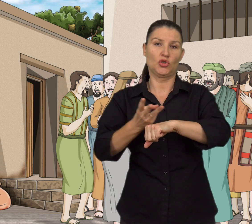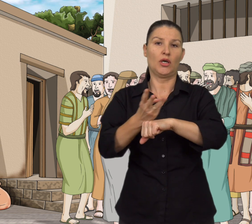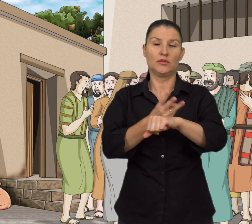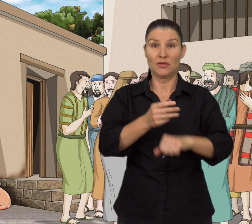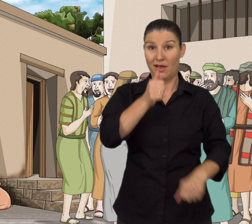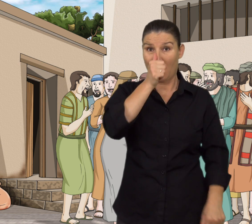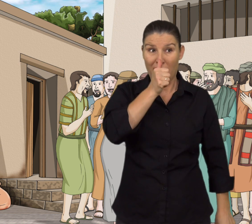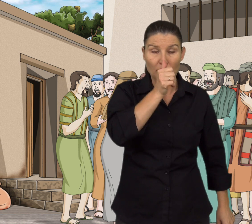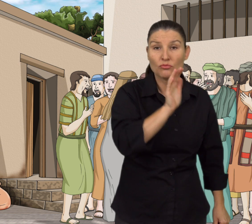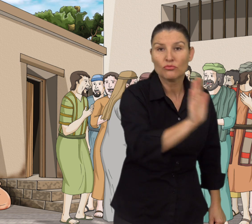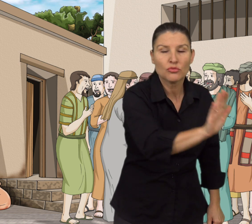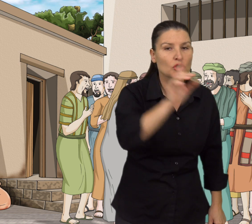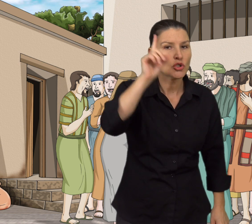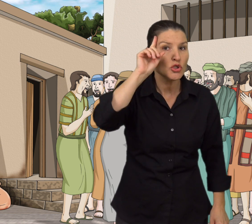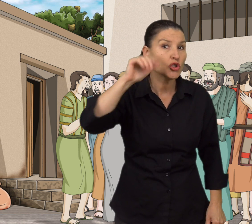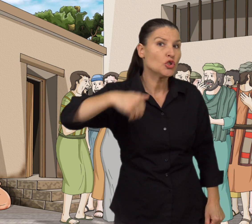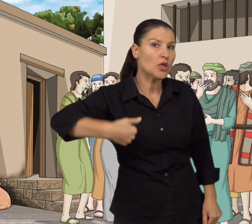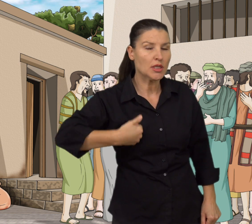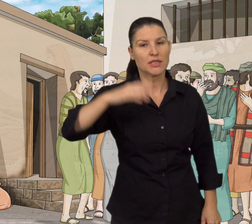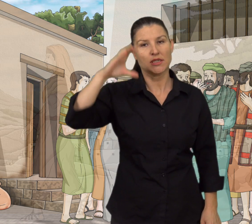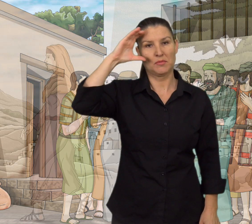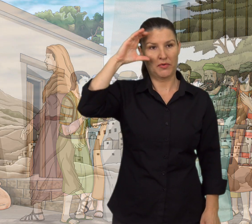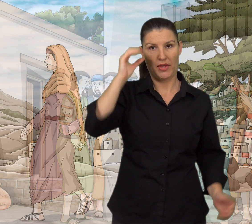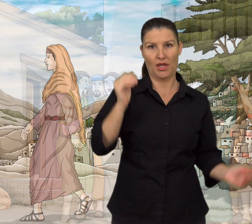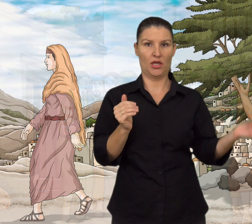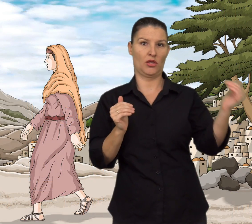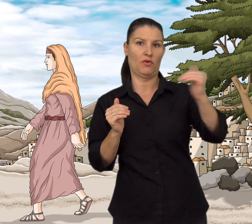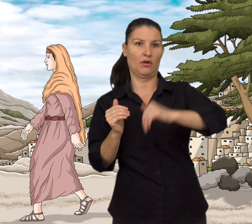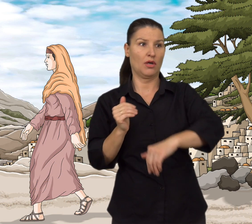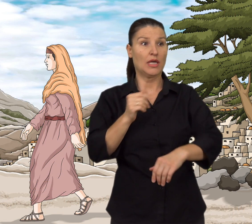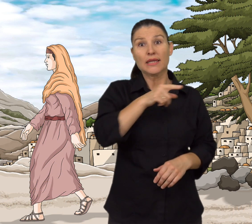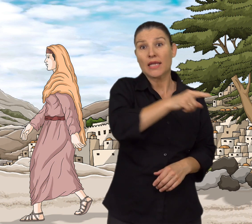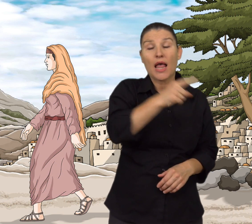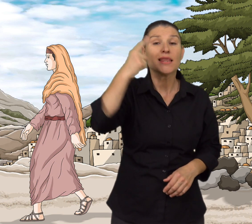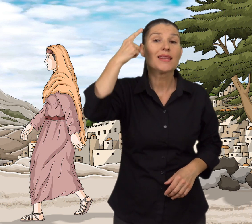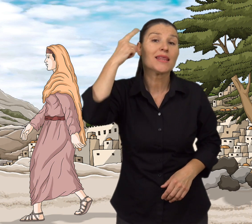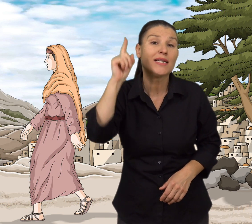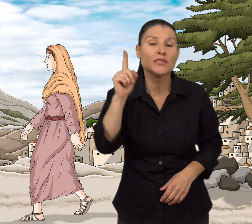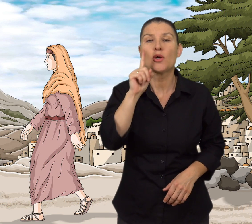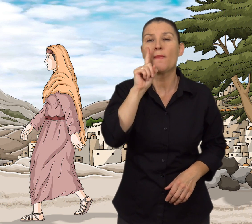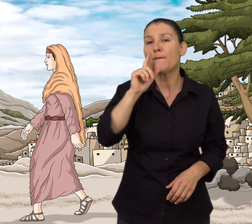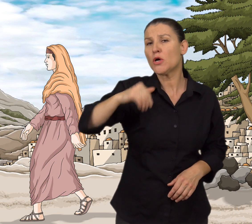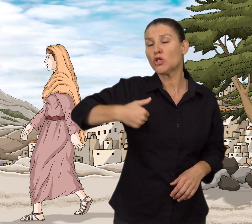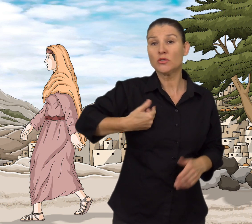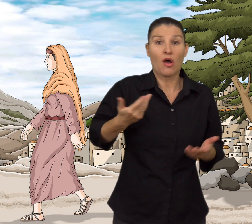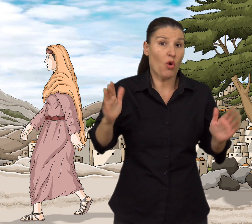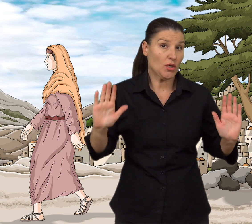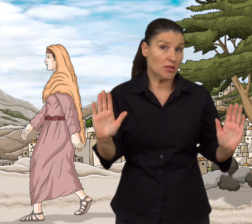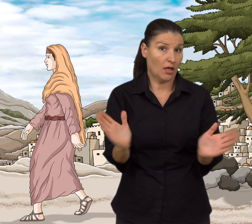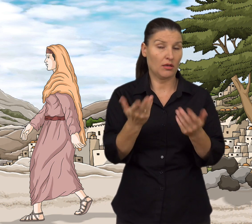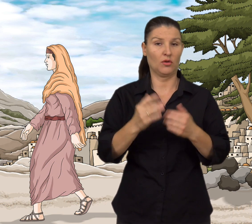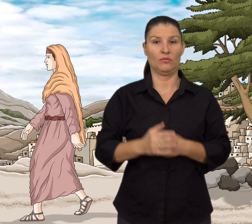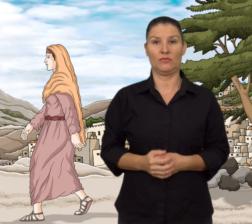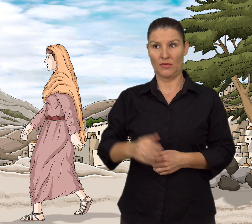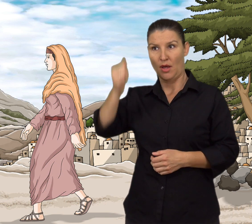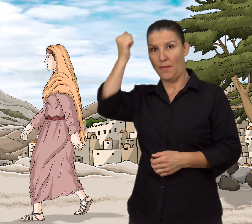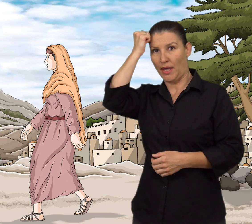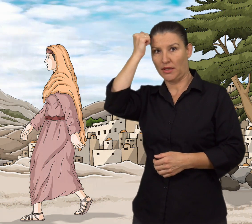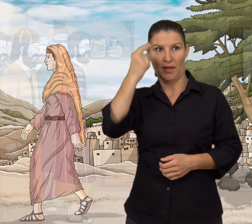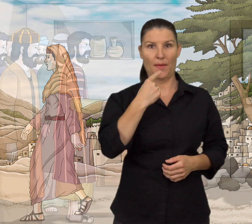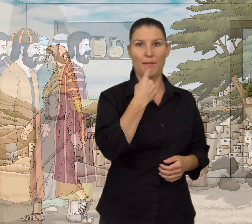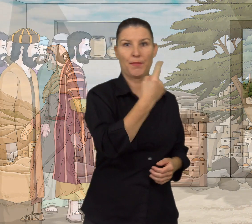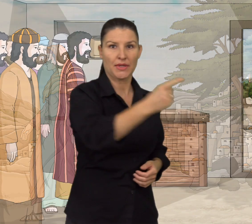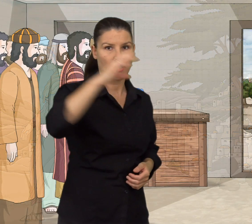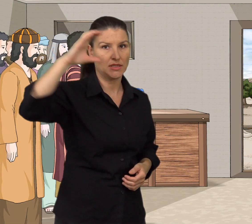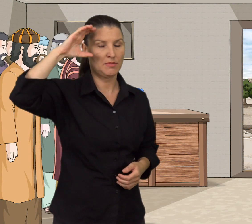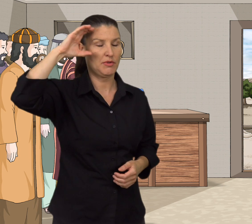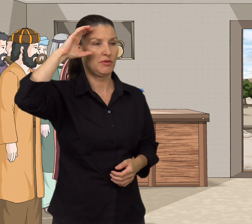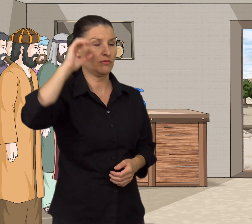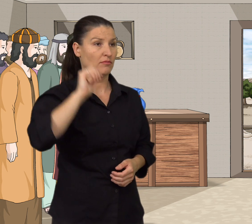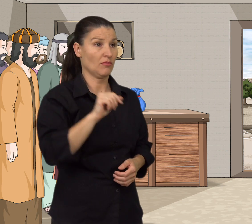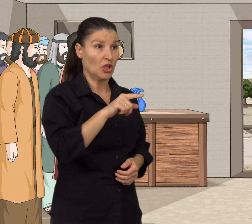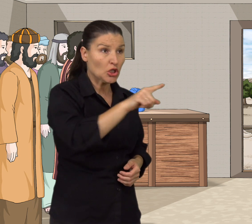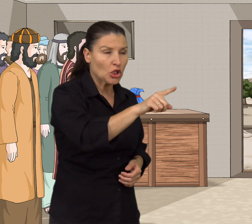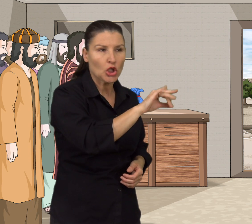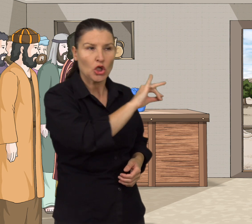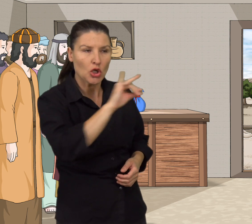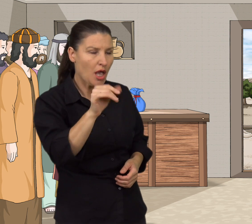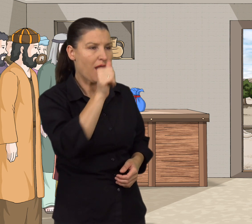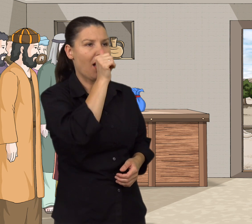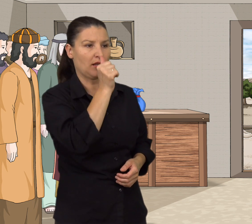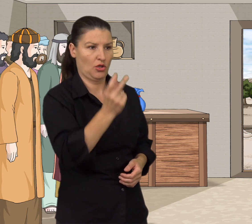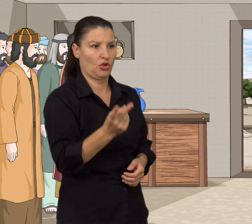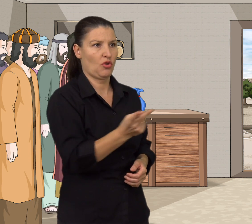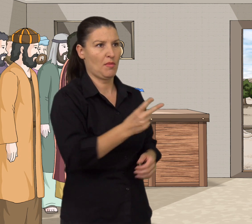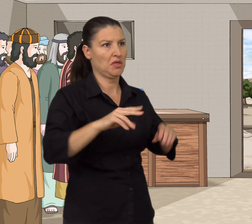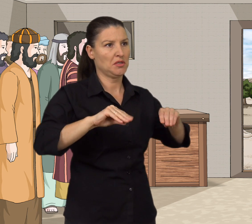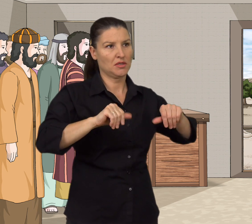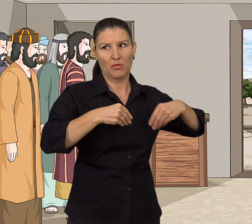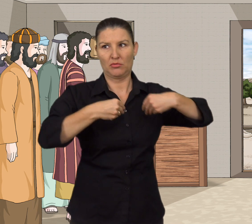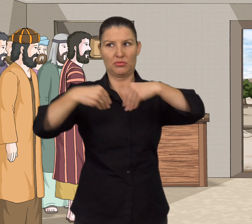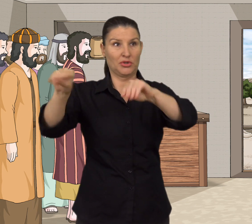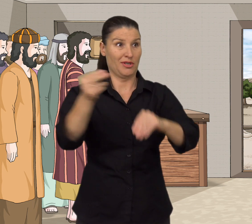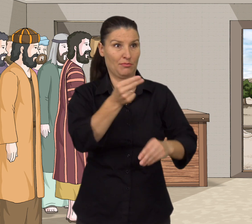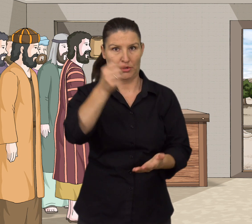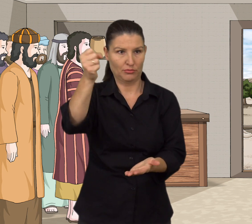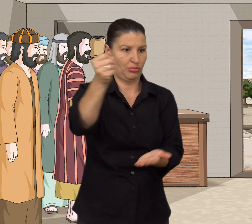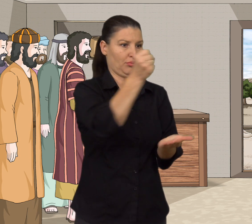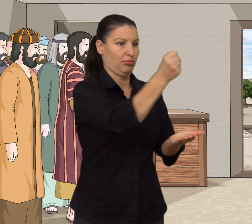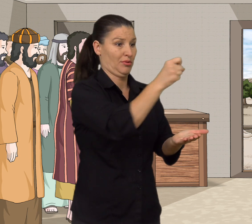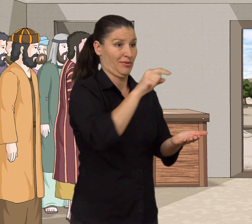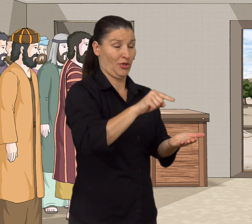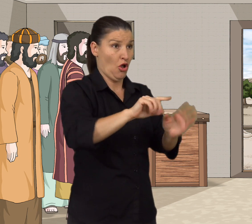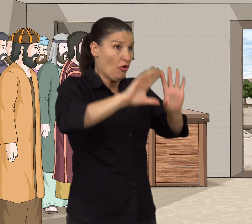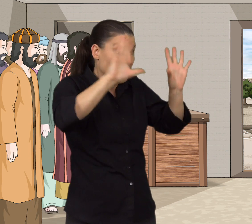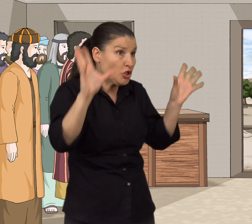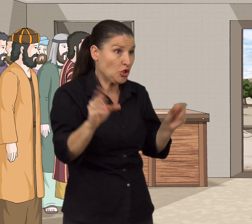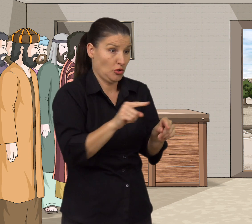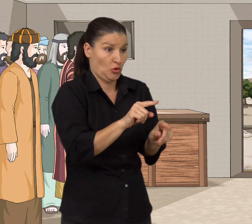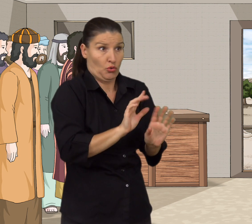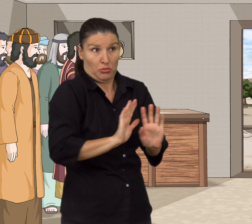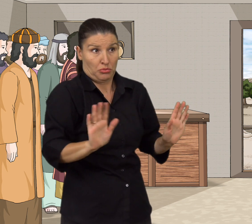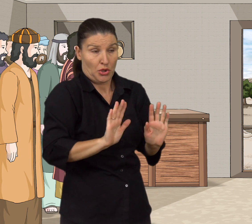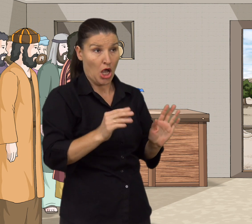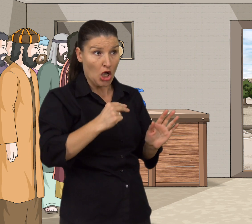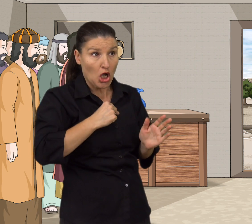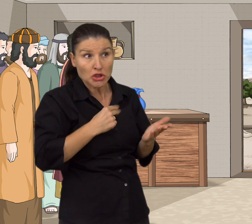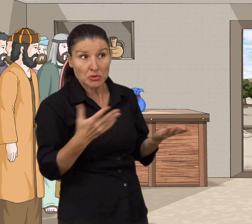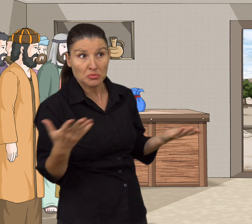About three hours later his wife also came in, unaware of what had happened.